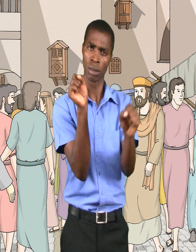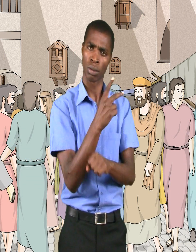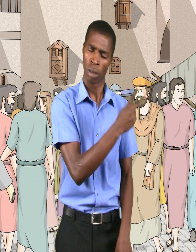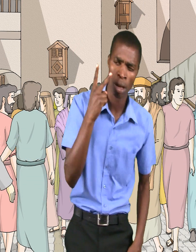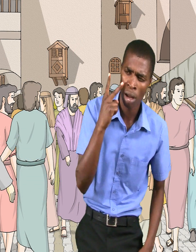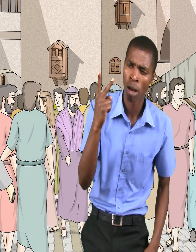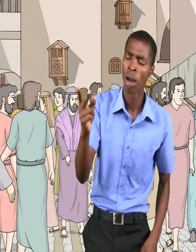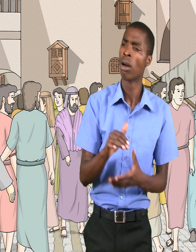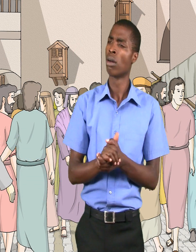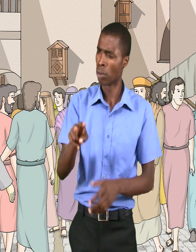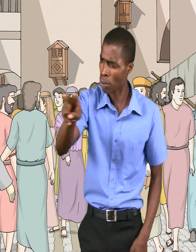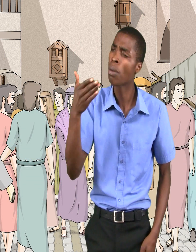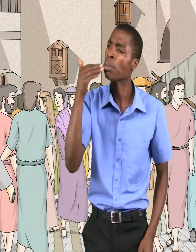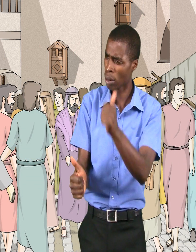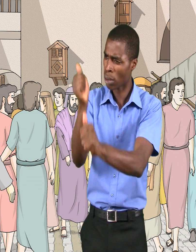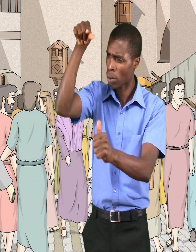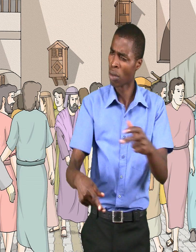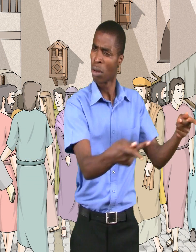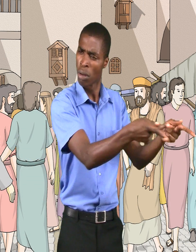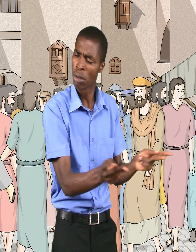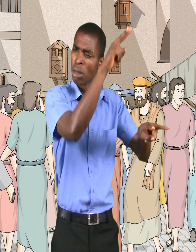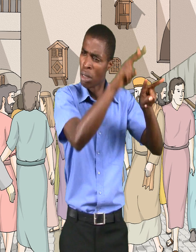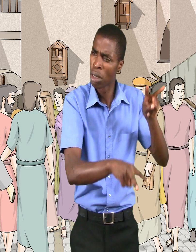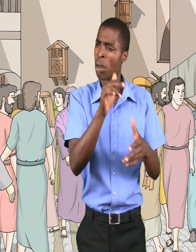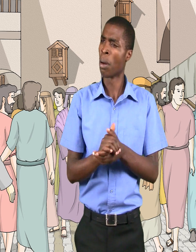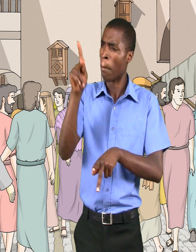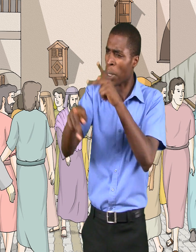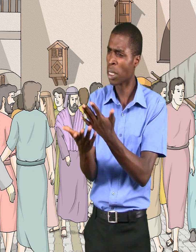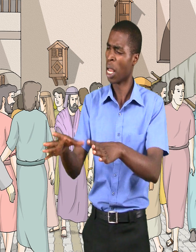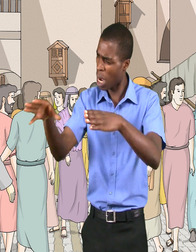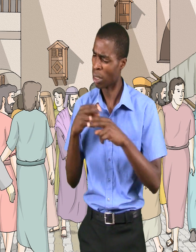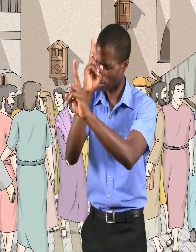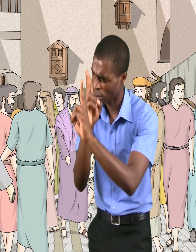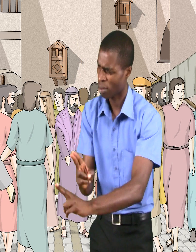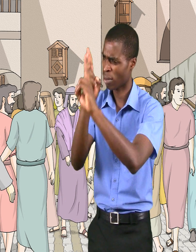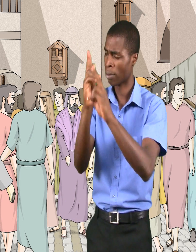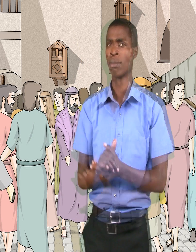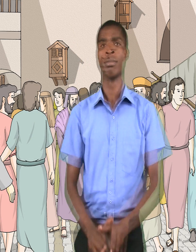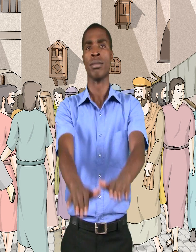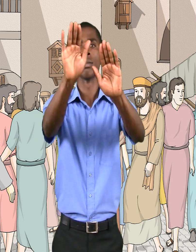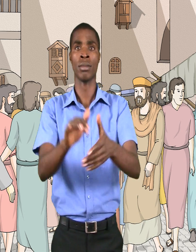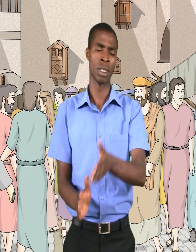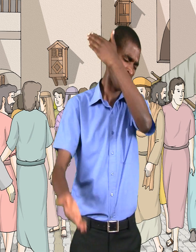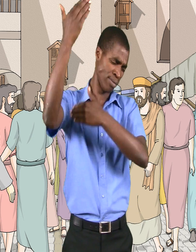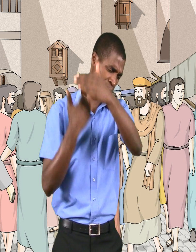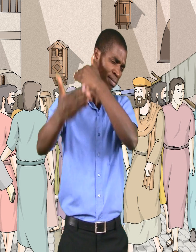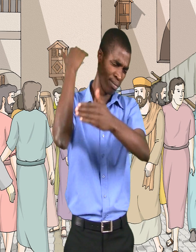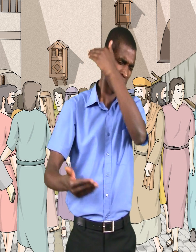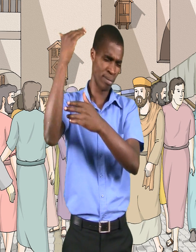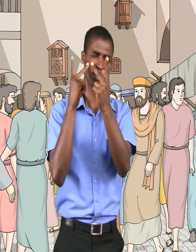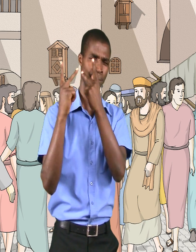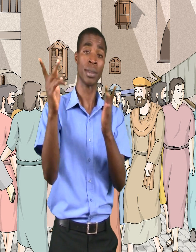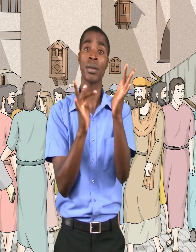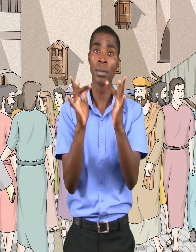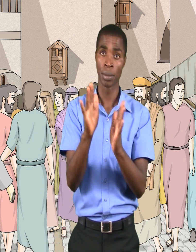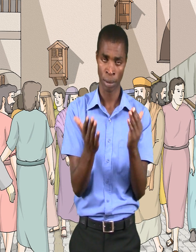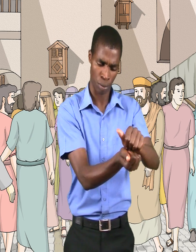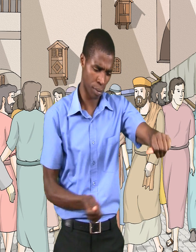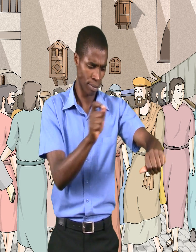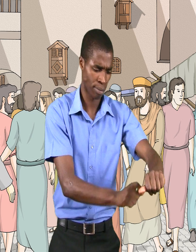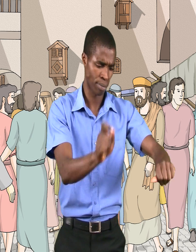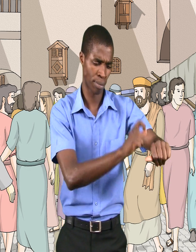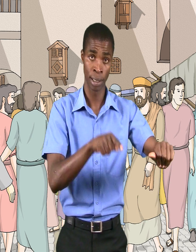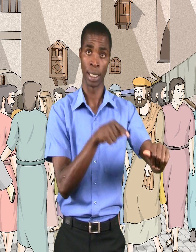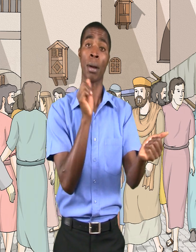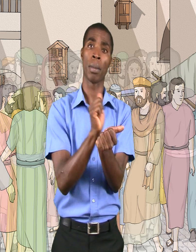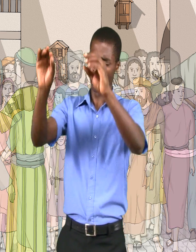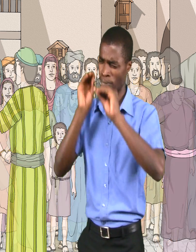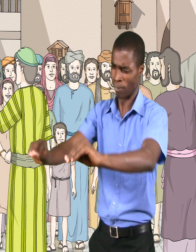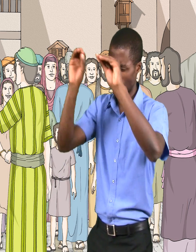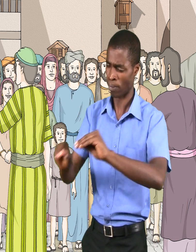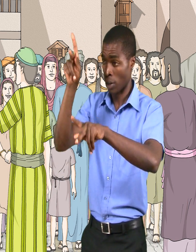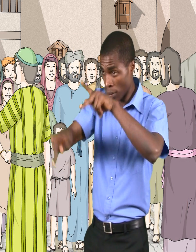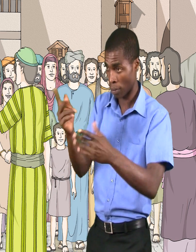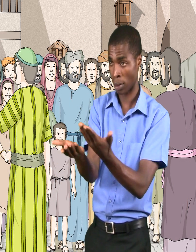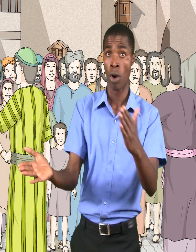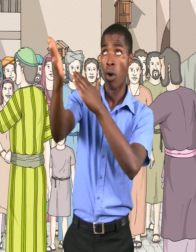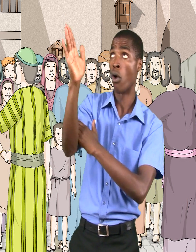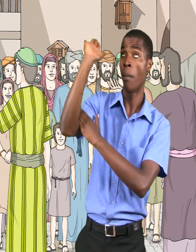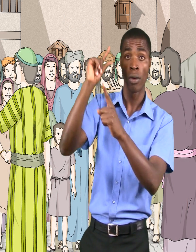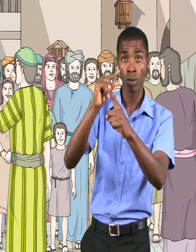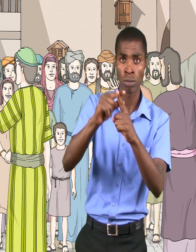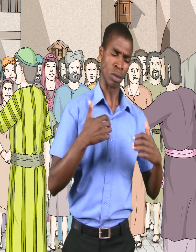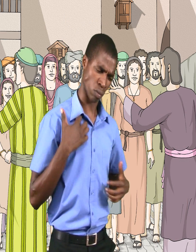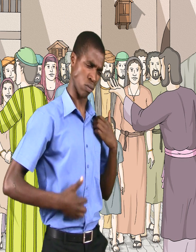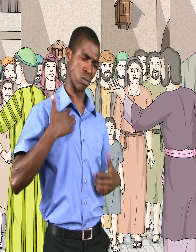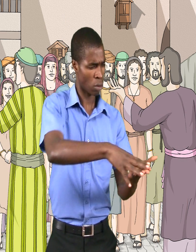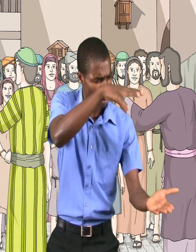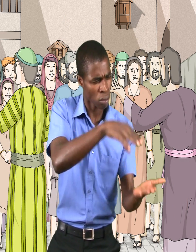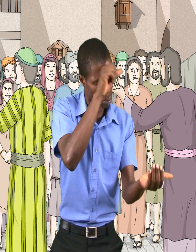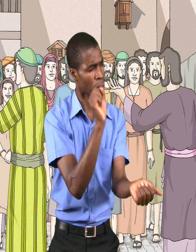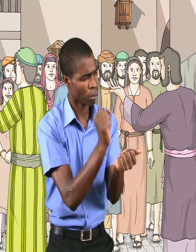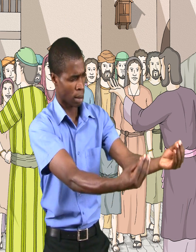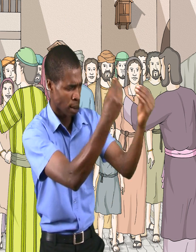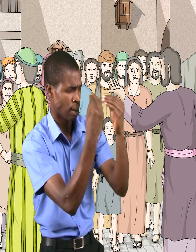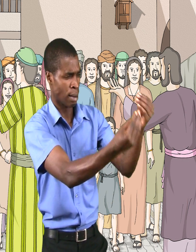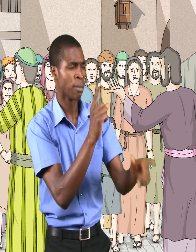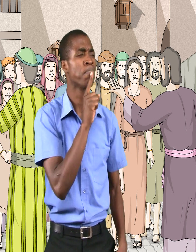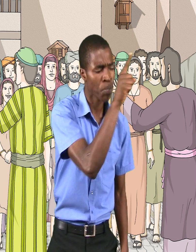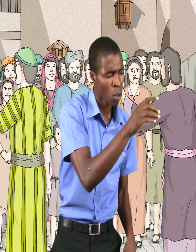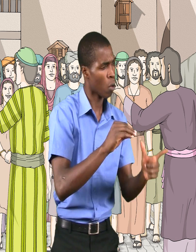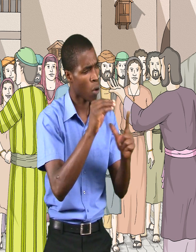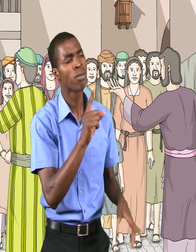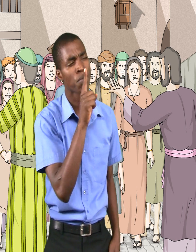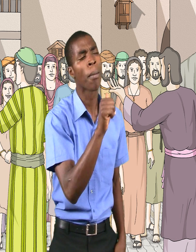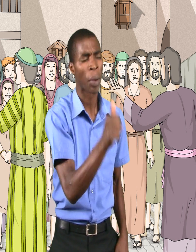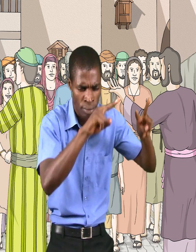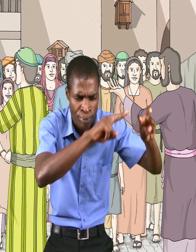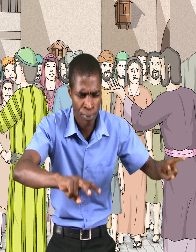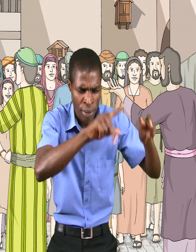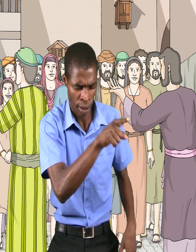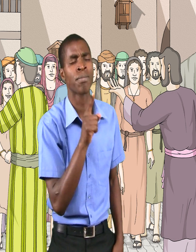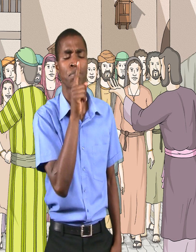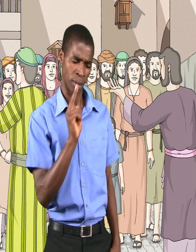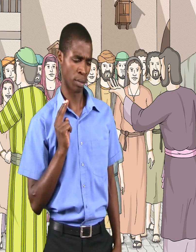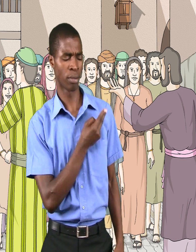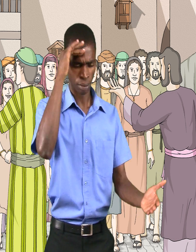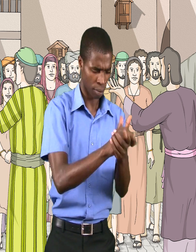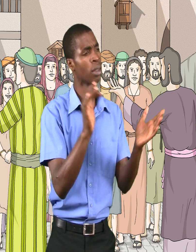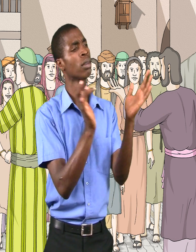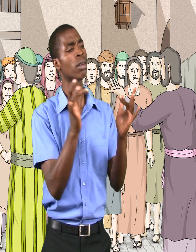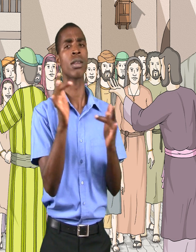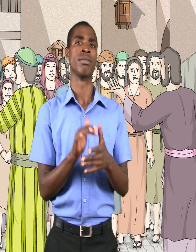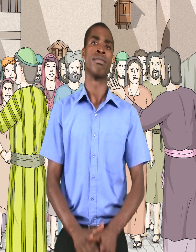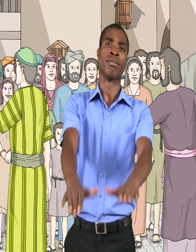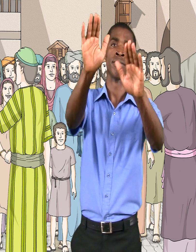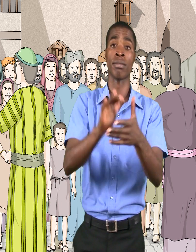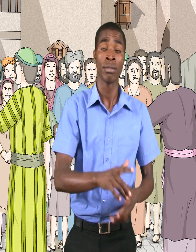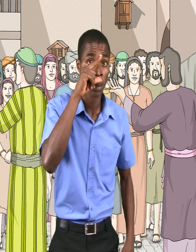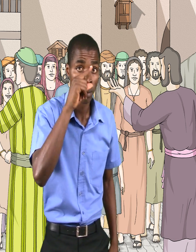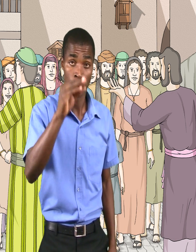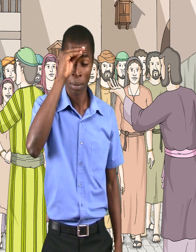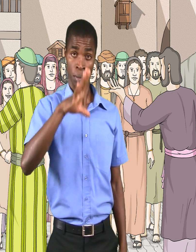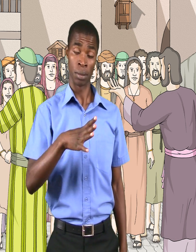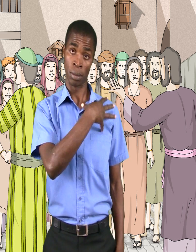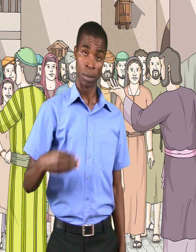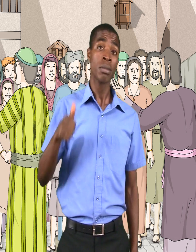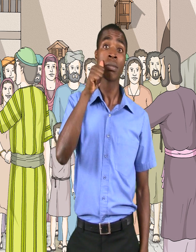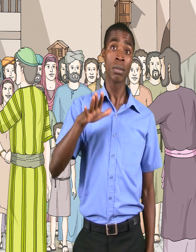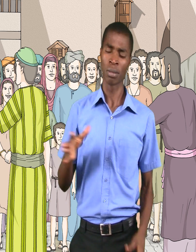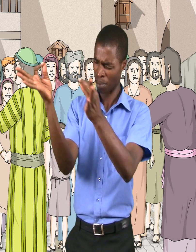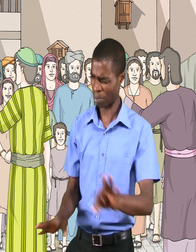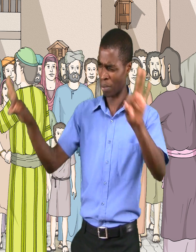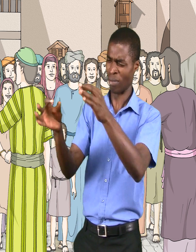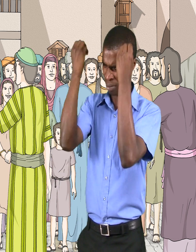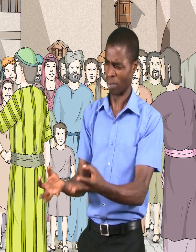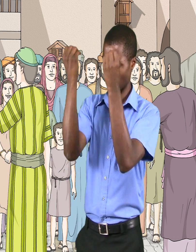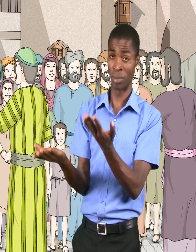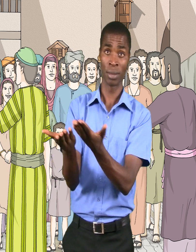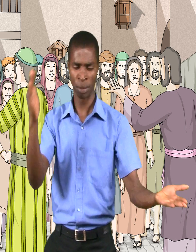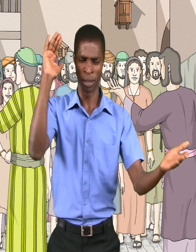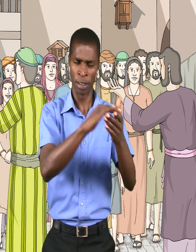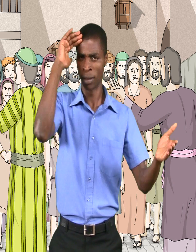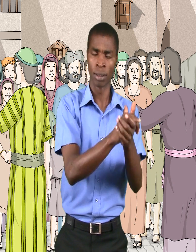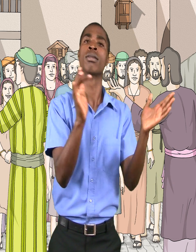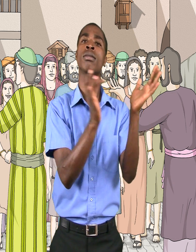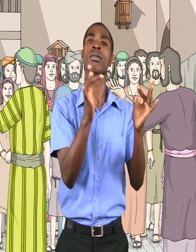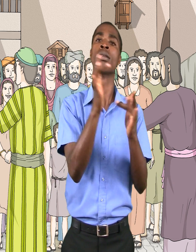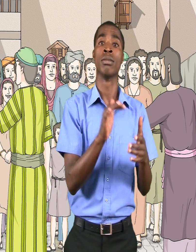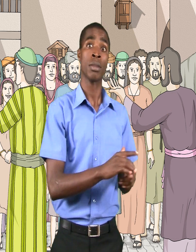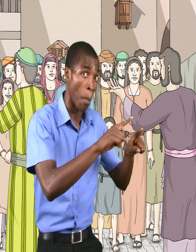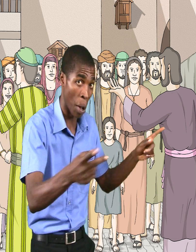Now the Bereans were more noble-minded than the Thessalonians, for they received the message with great eagerness and examined the Scriptures every day to see if these teachings were true.